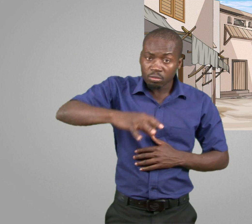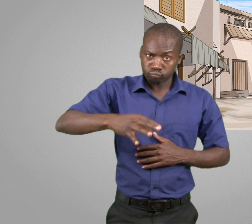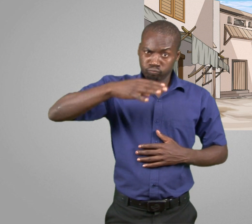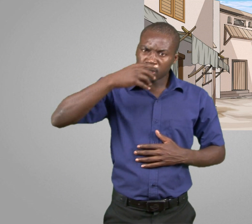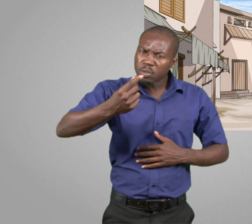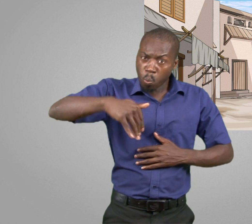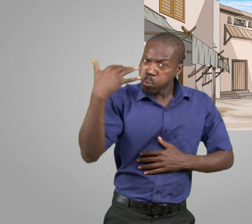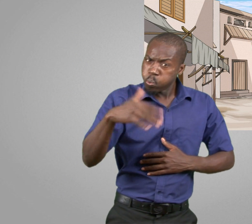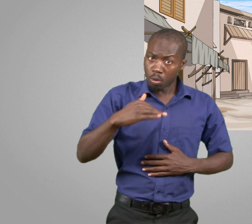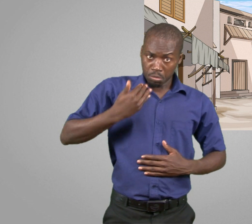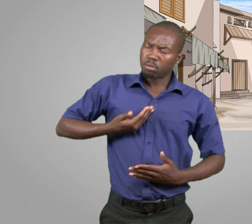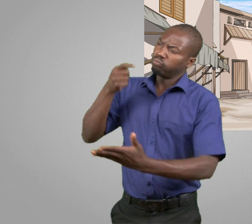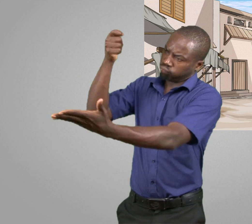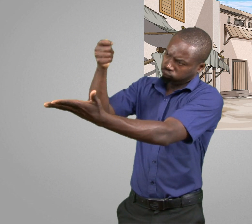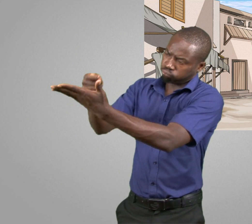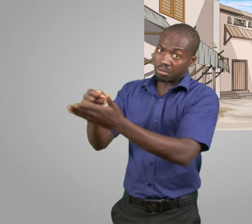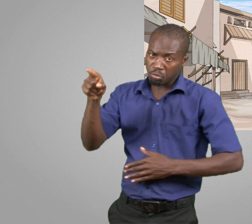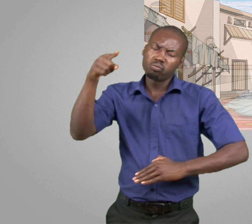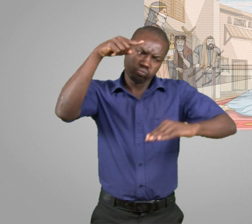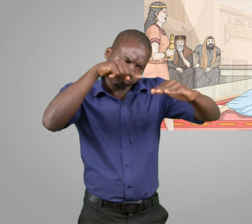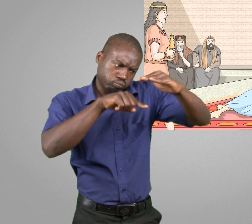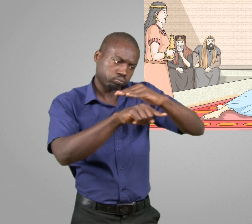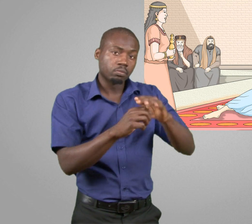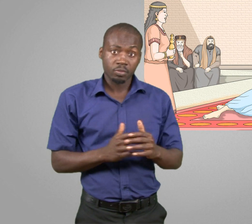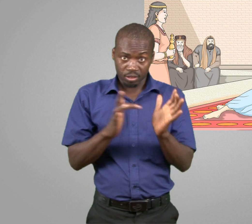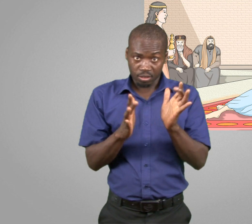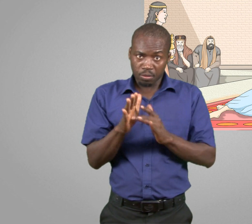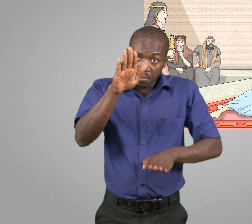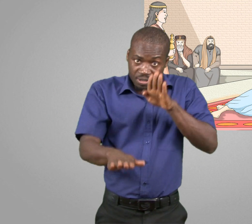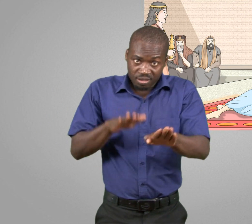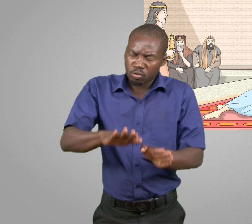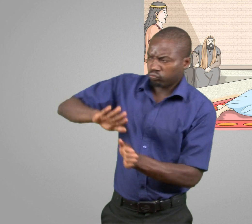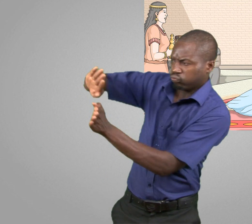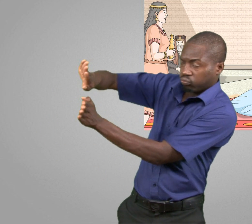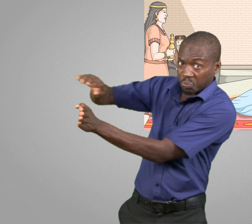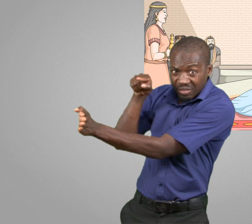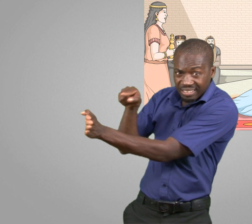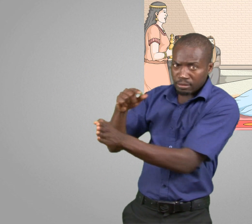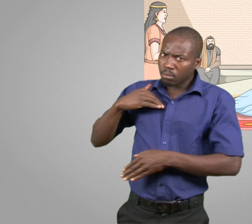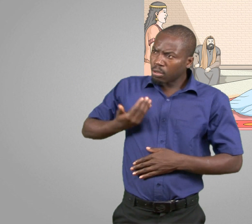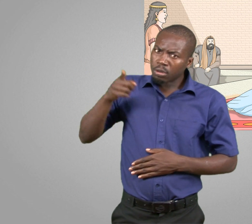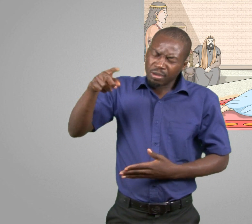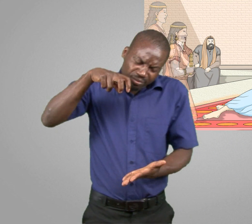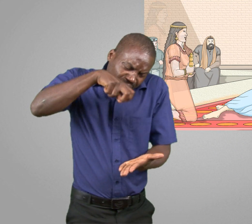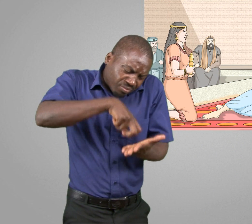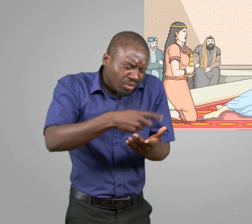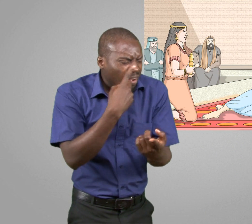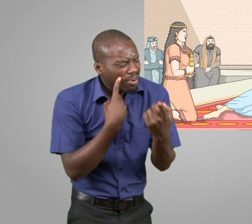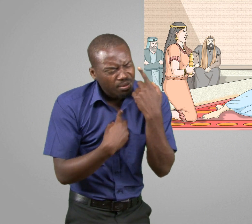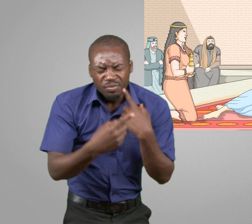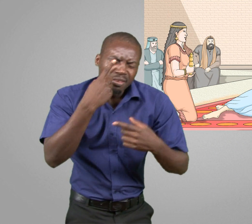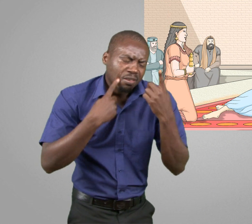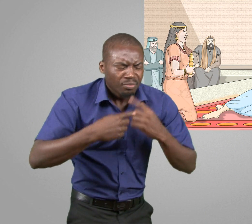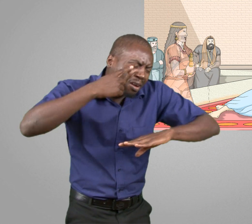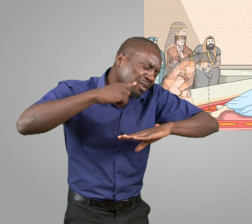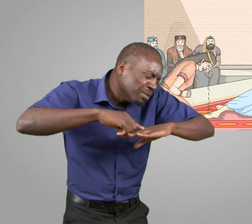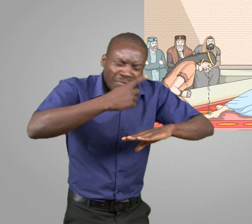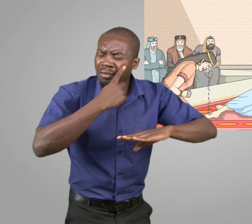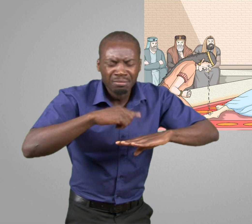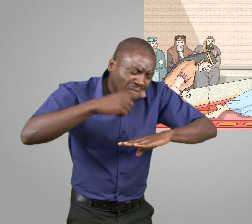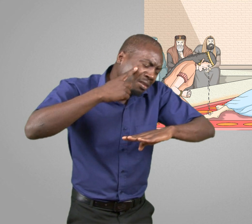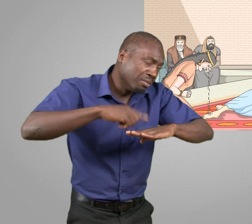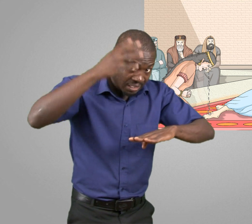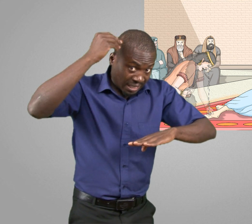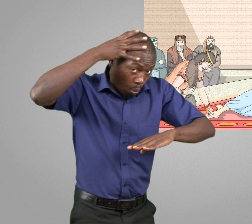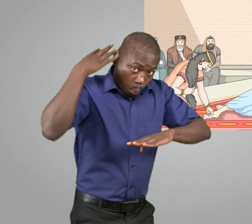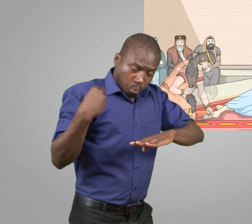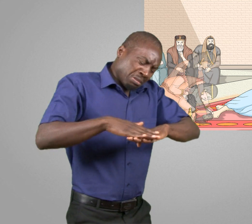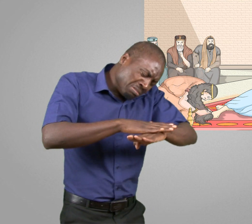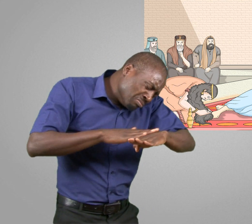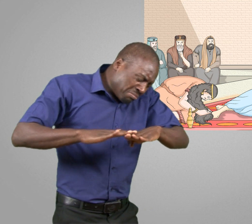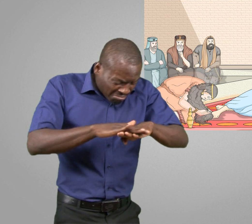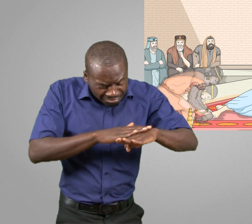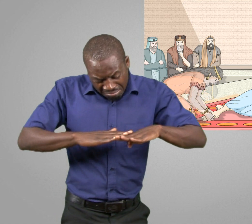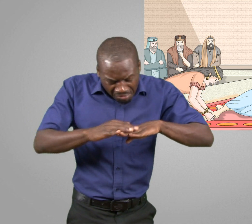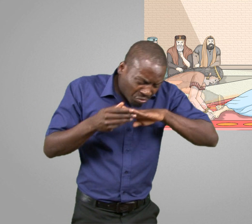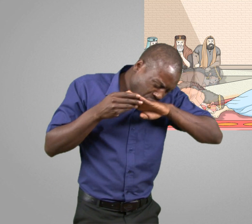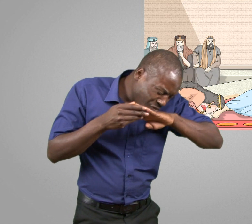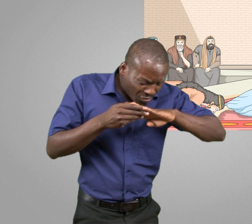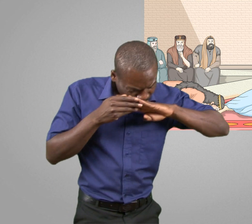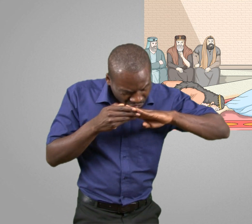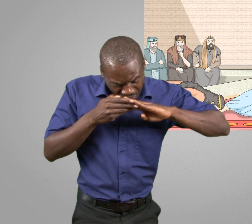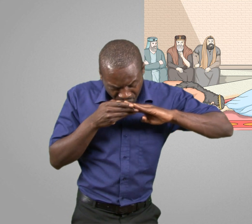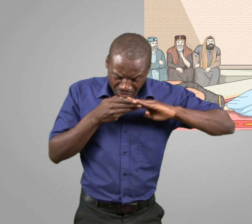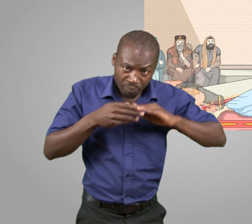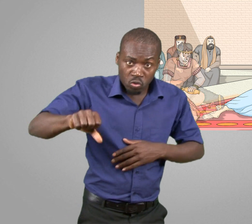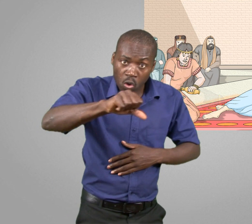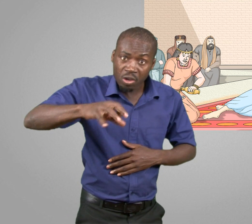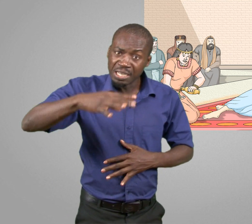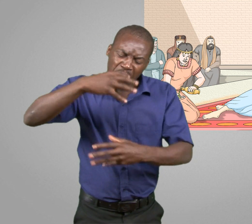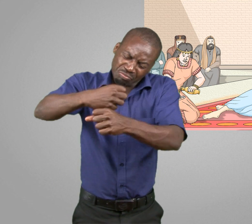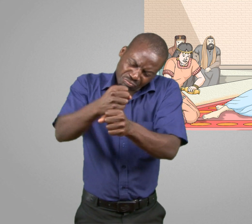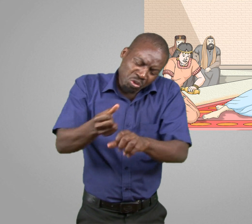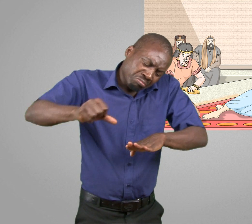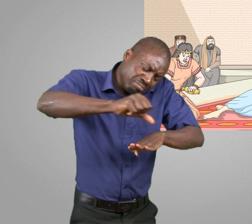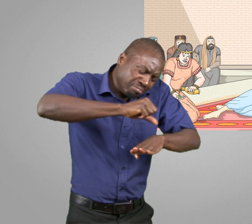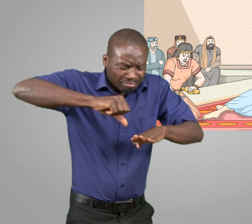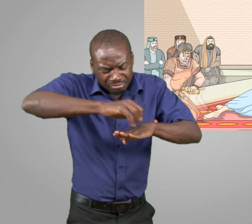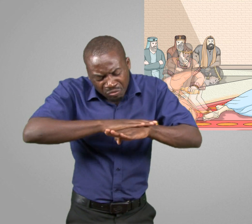As she stood behind Him at His feet weeping, she began to wet His feet with her tears and wipe them with her hair.